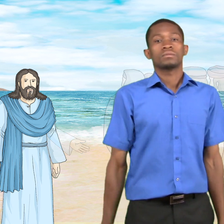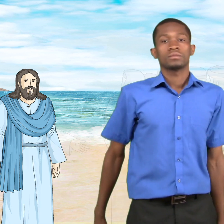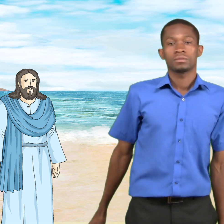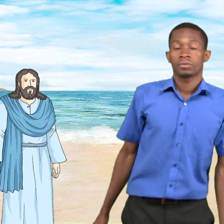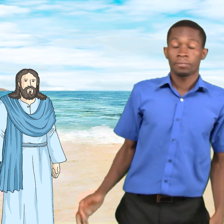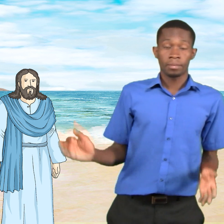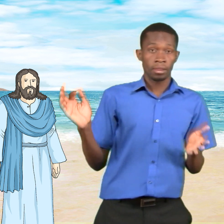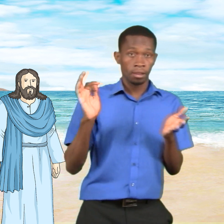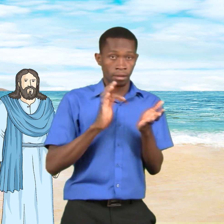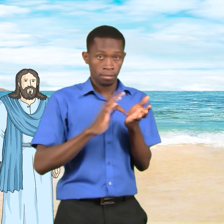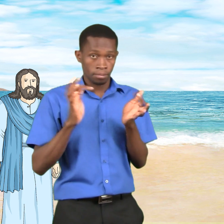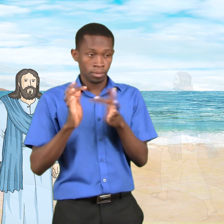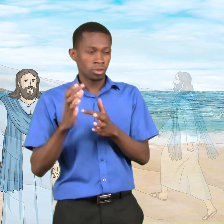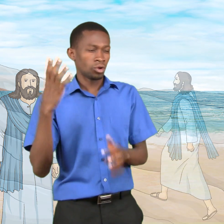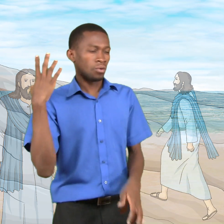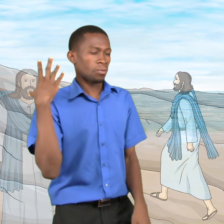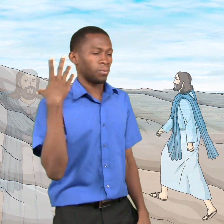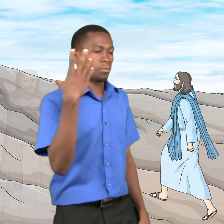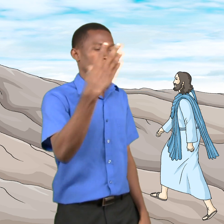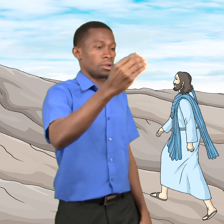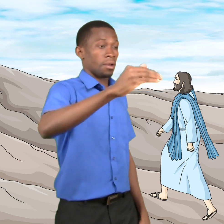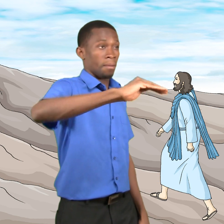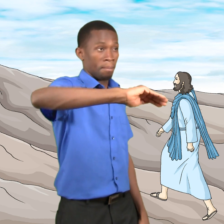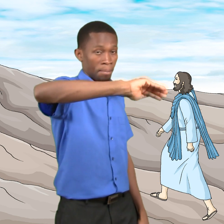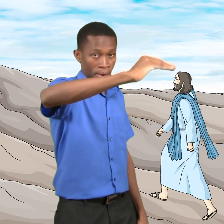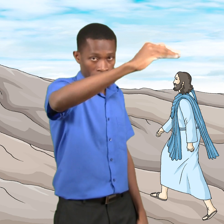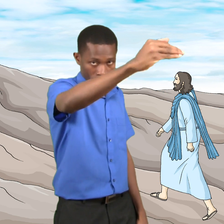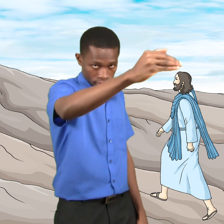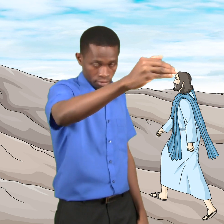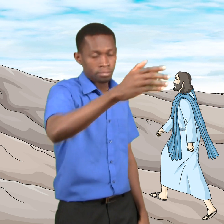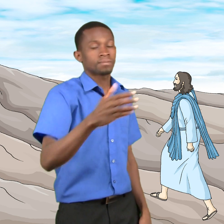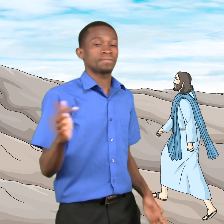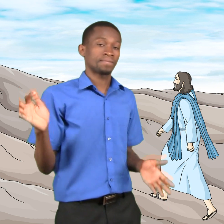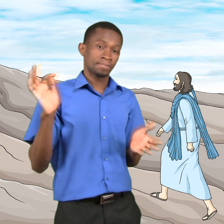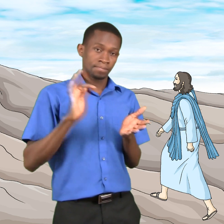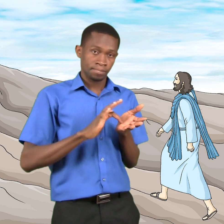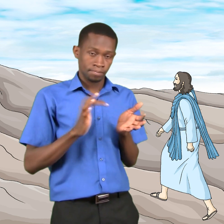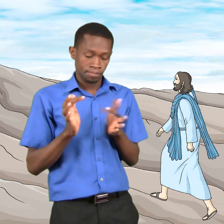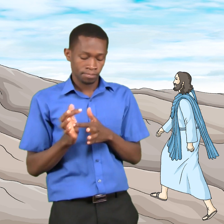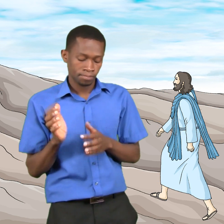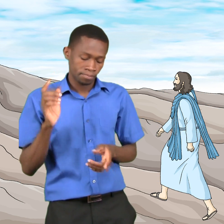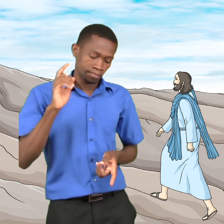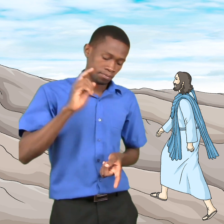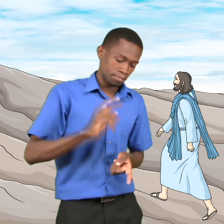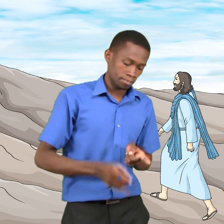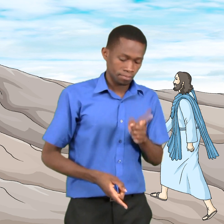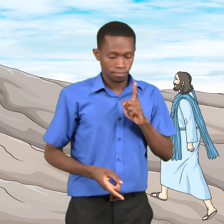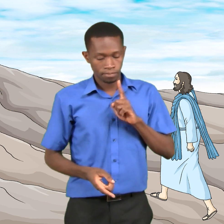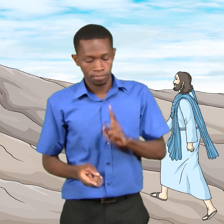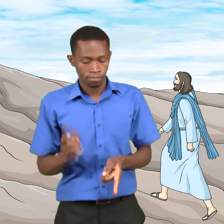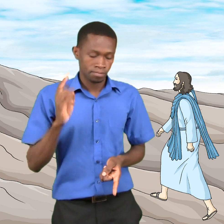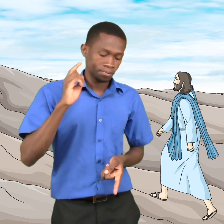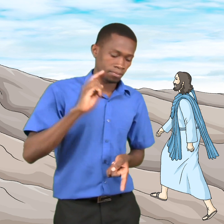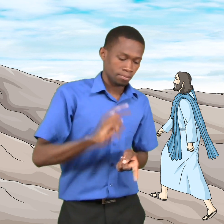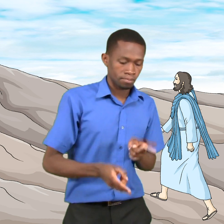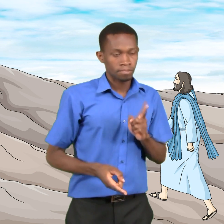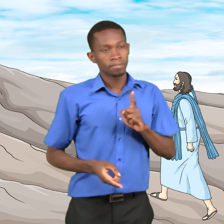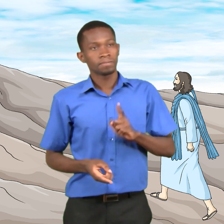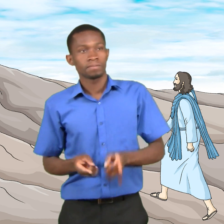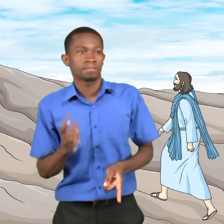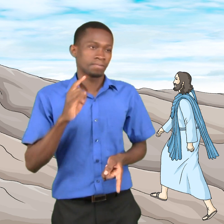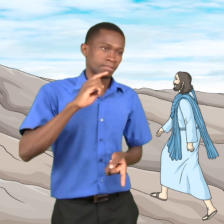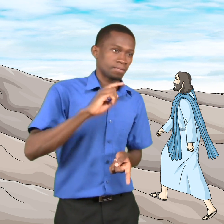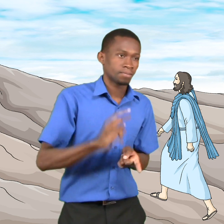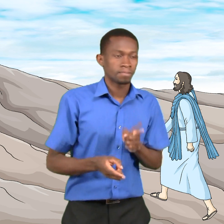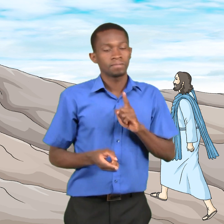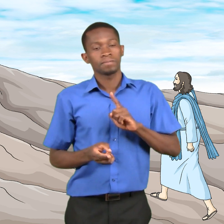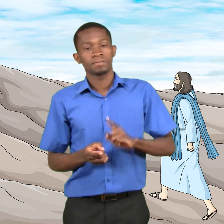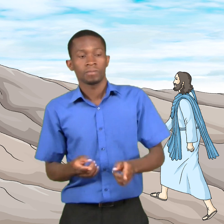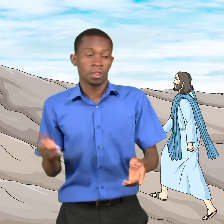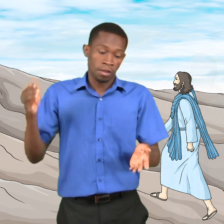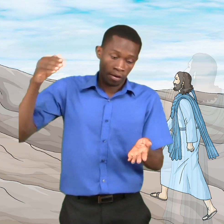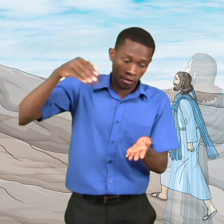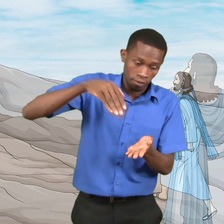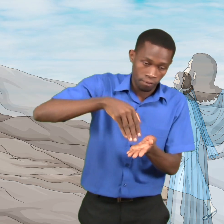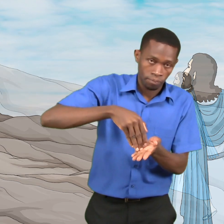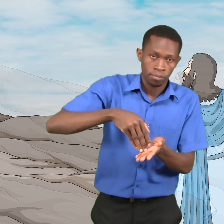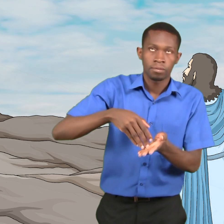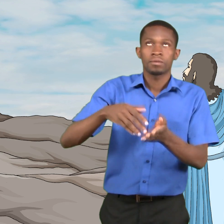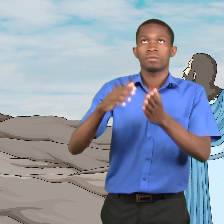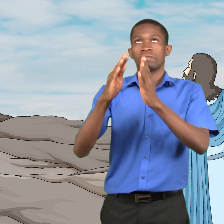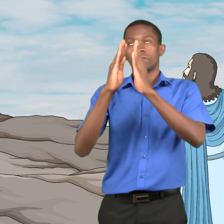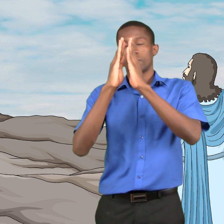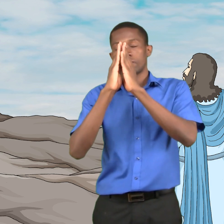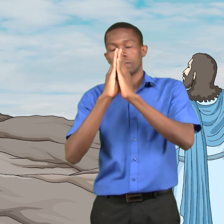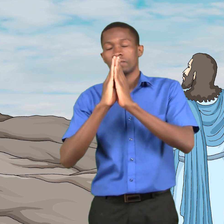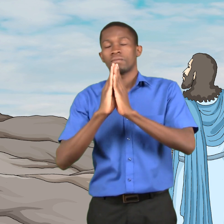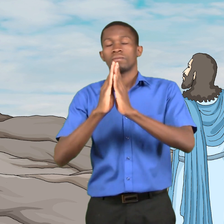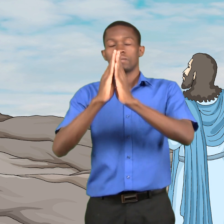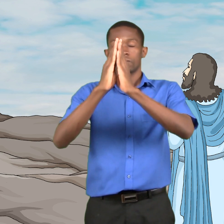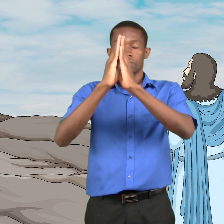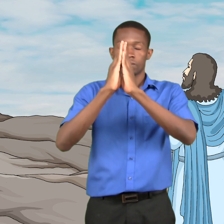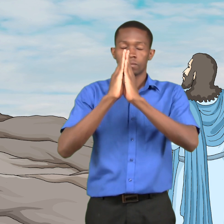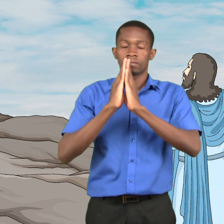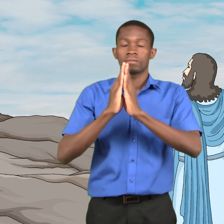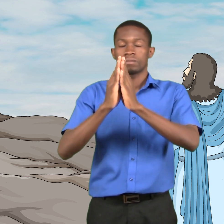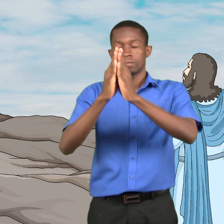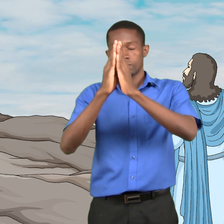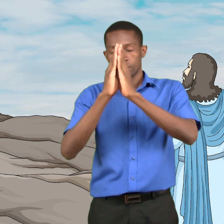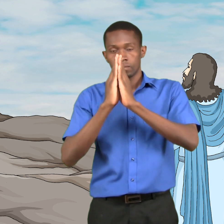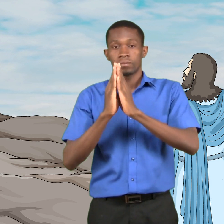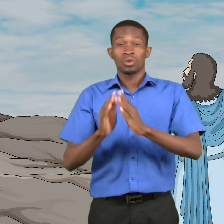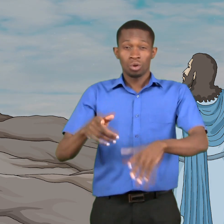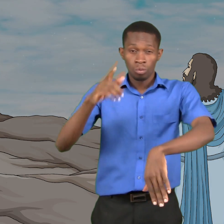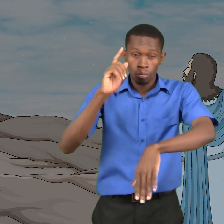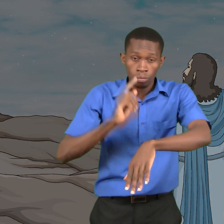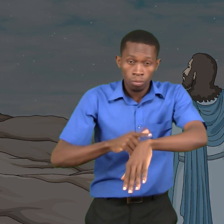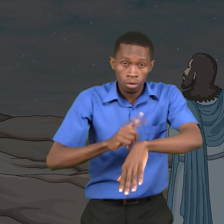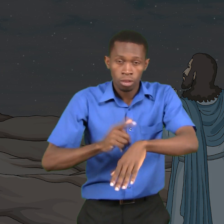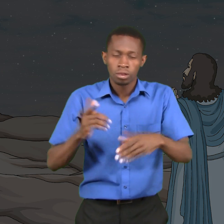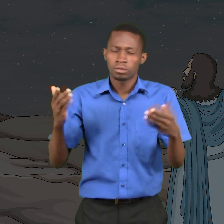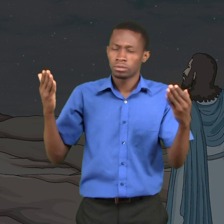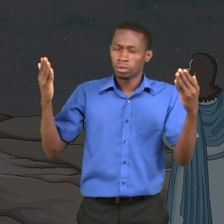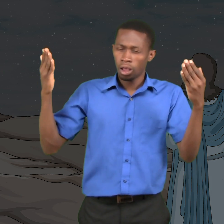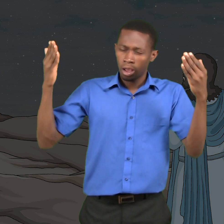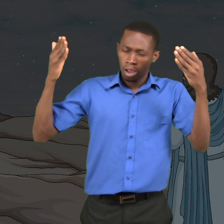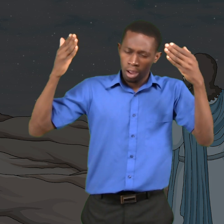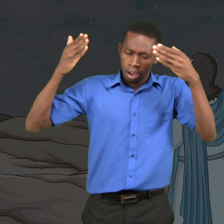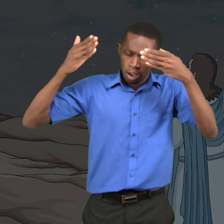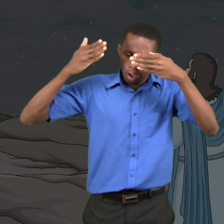After He had sent them away, He went up on the mountain by Himself to pray.